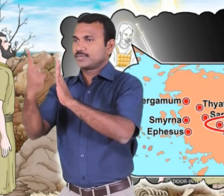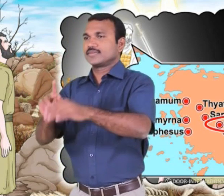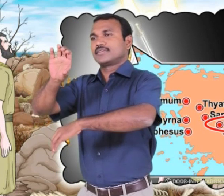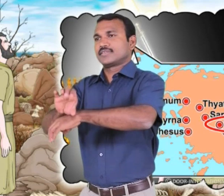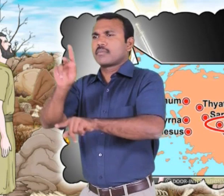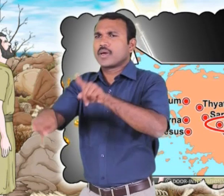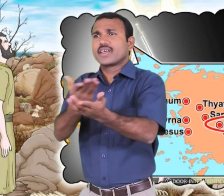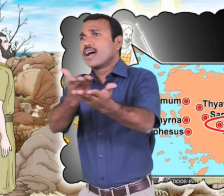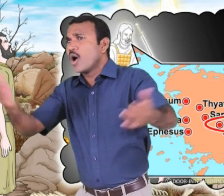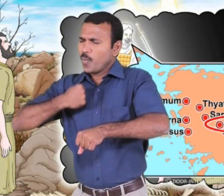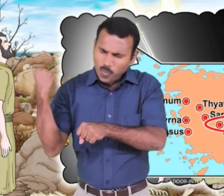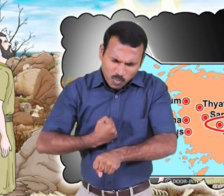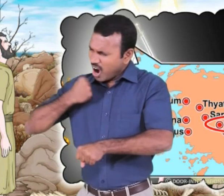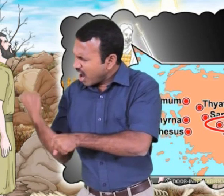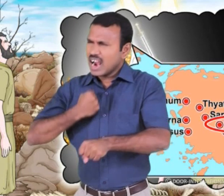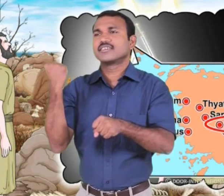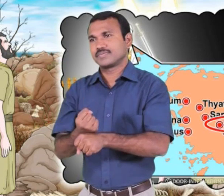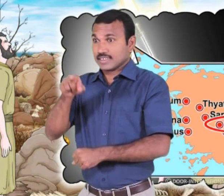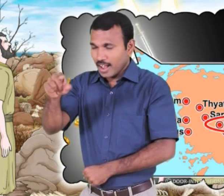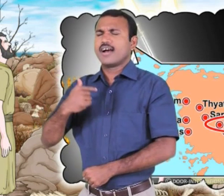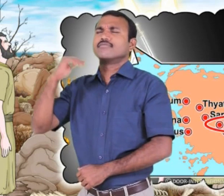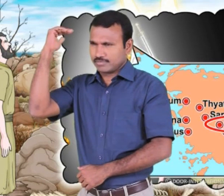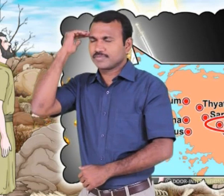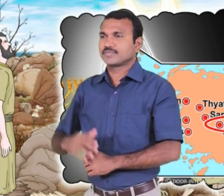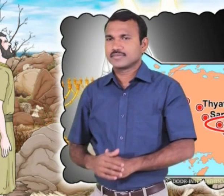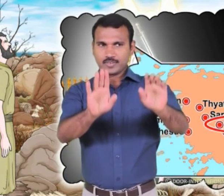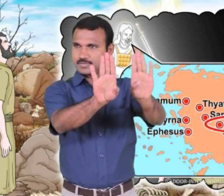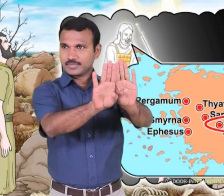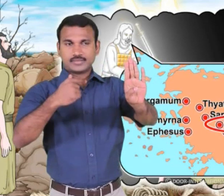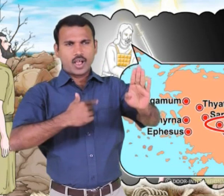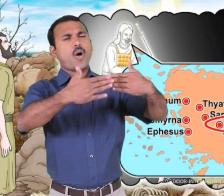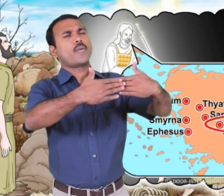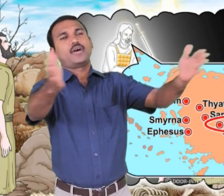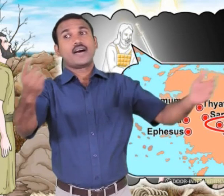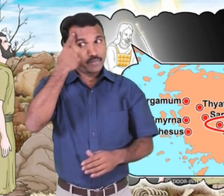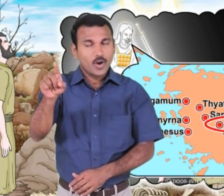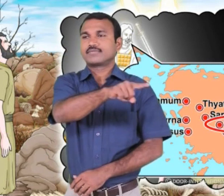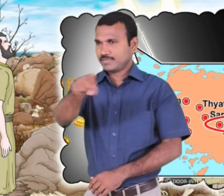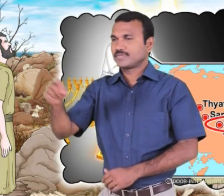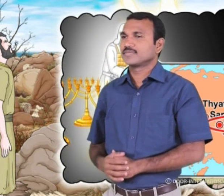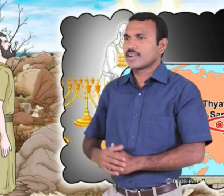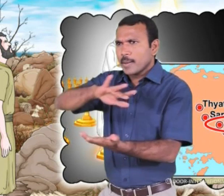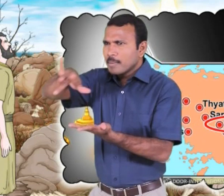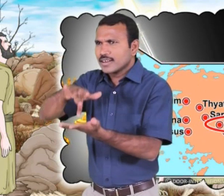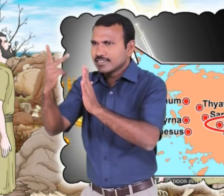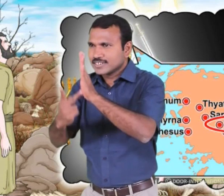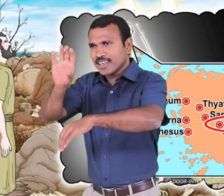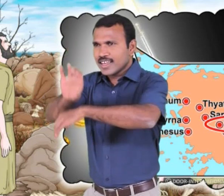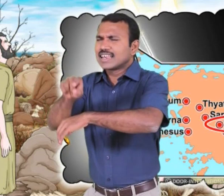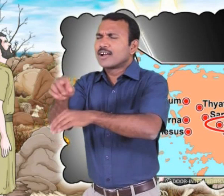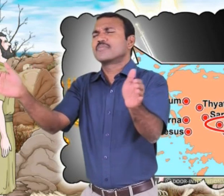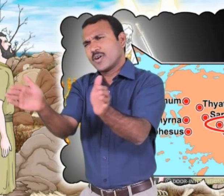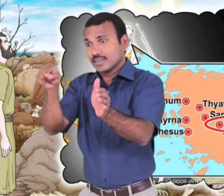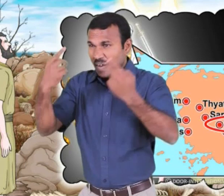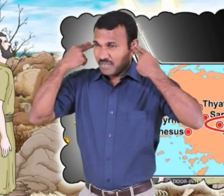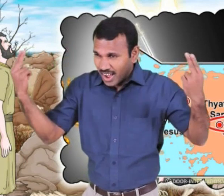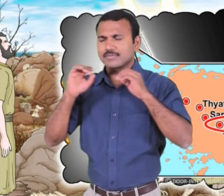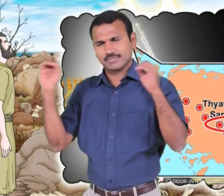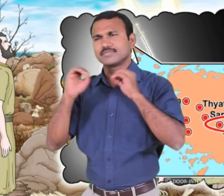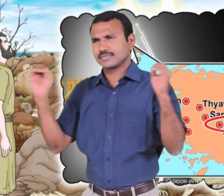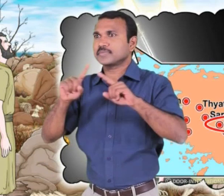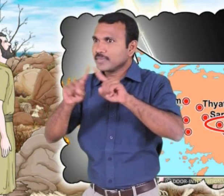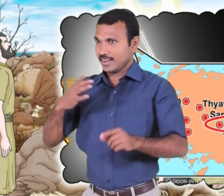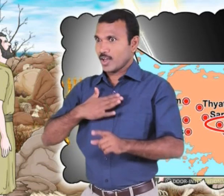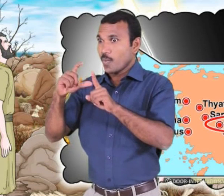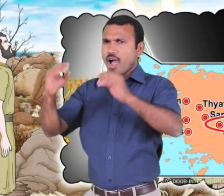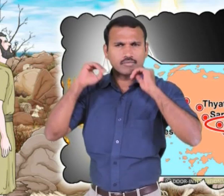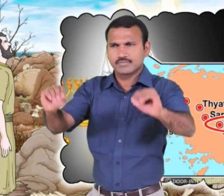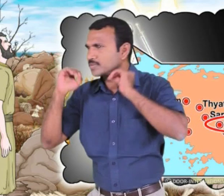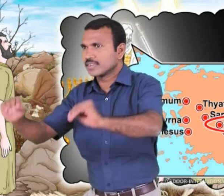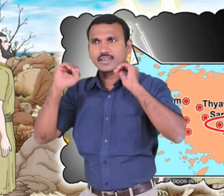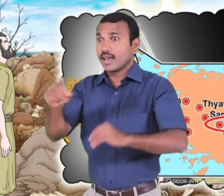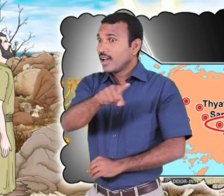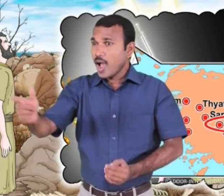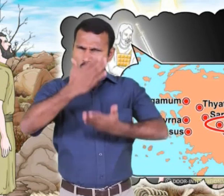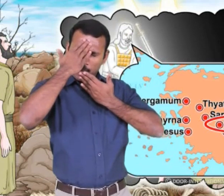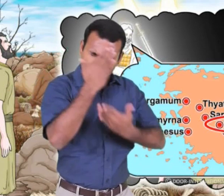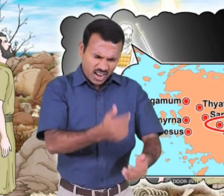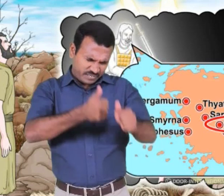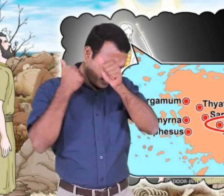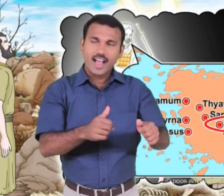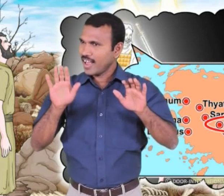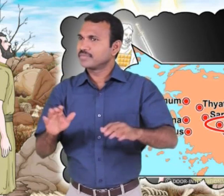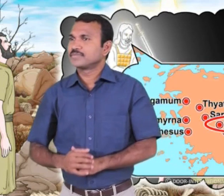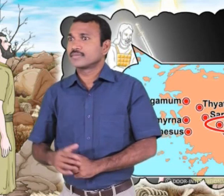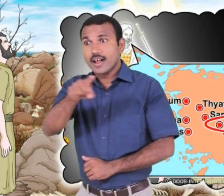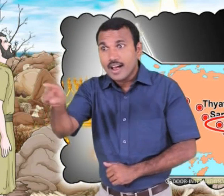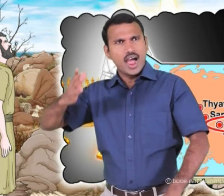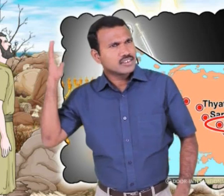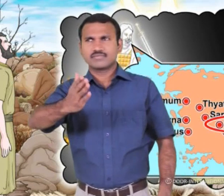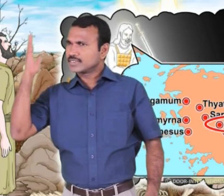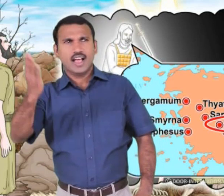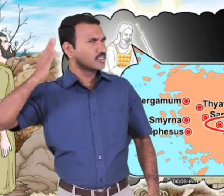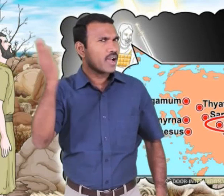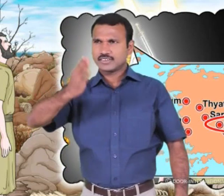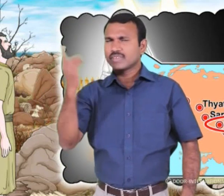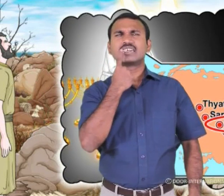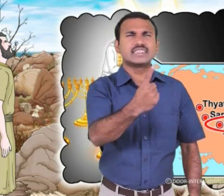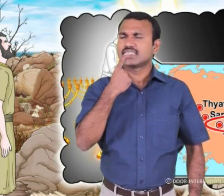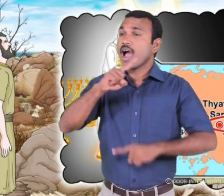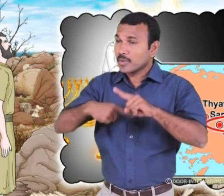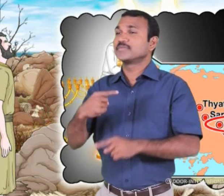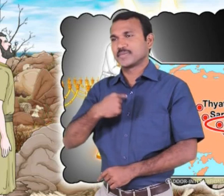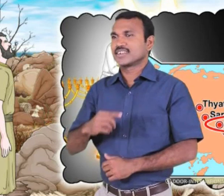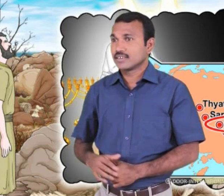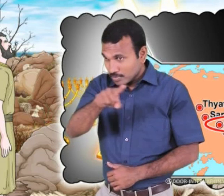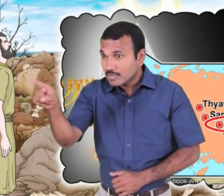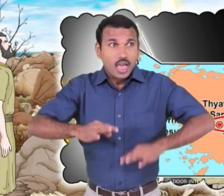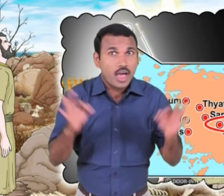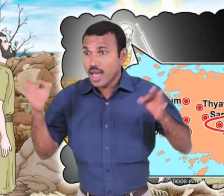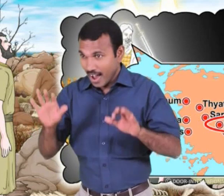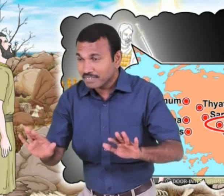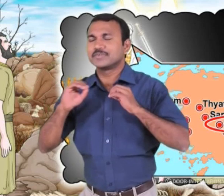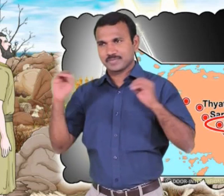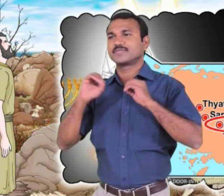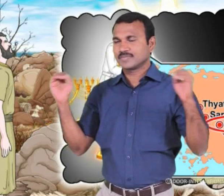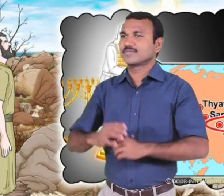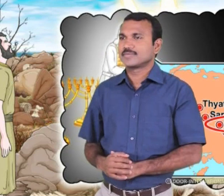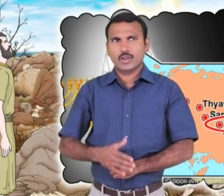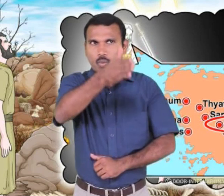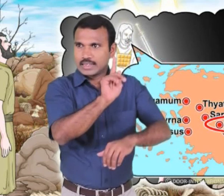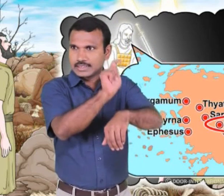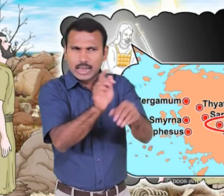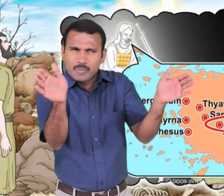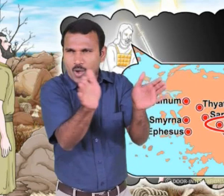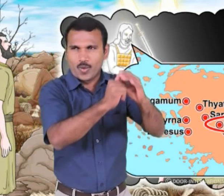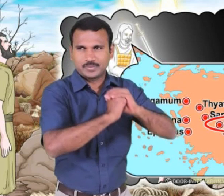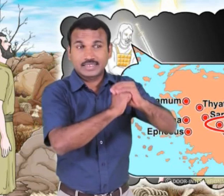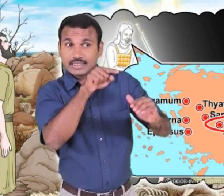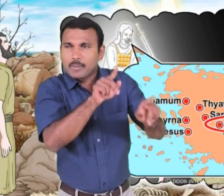For you have only a little strength, yet you have kept My word and have not denied My name.